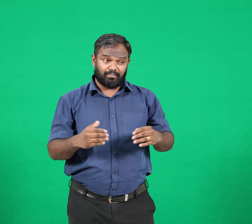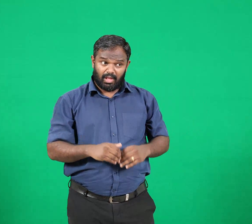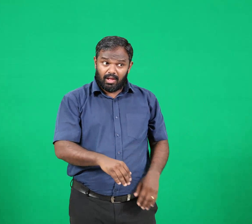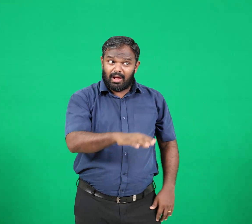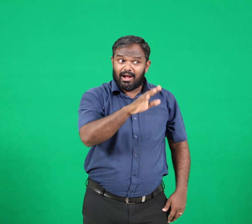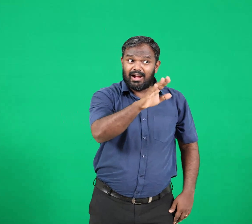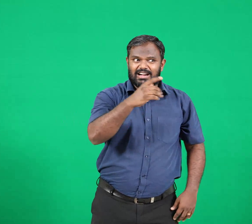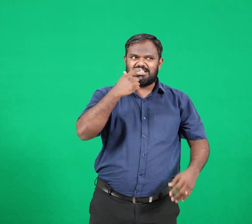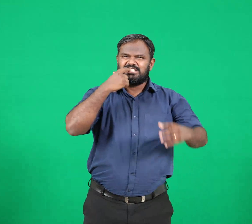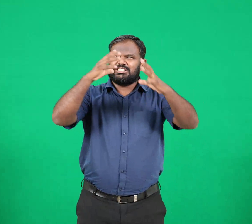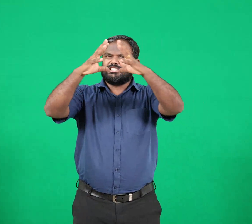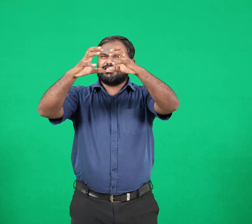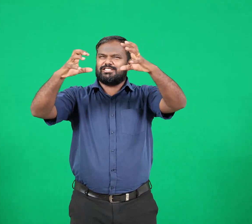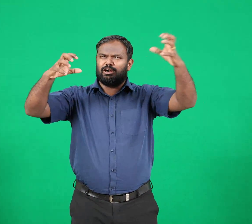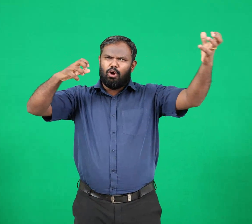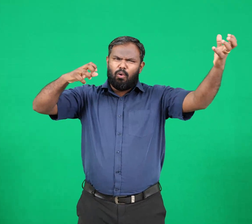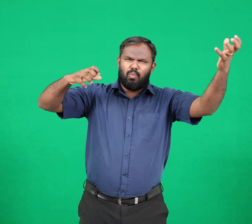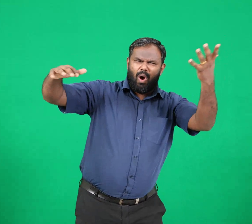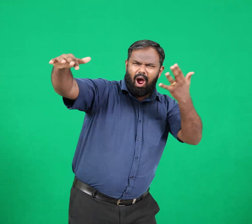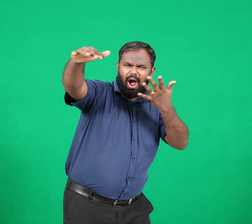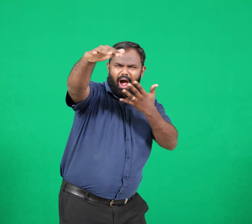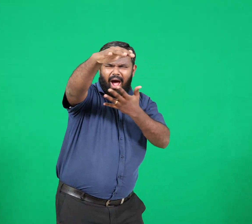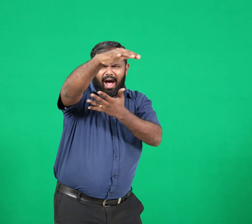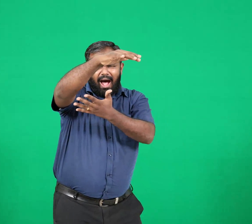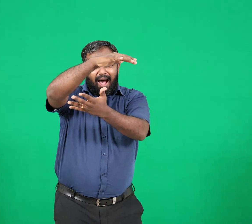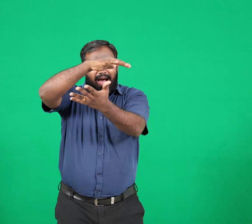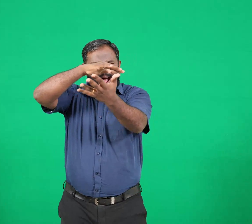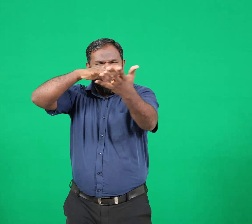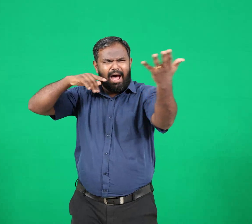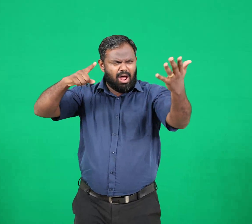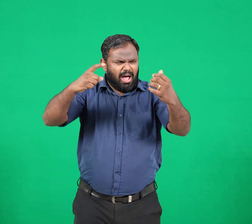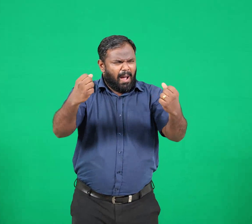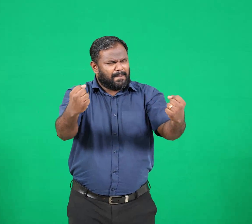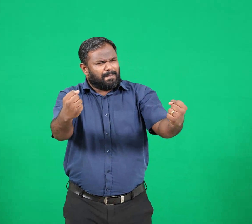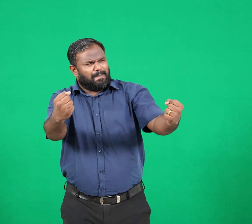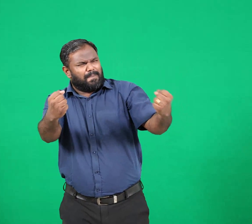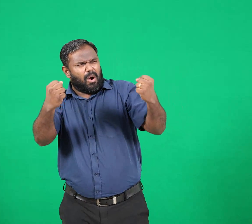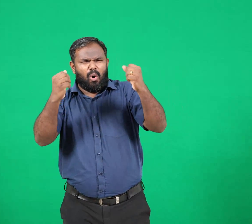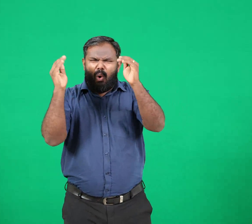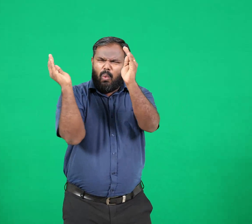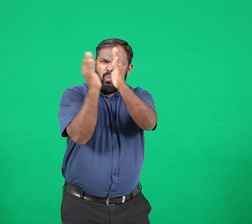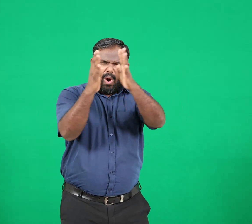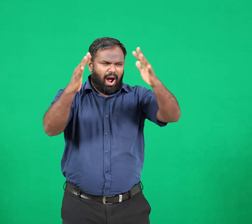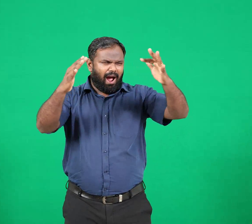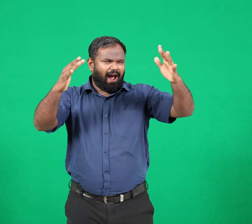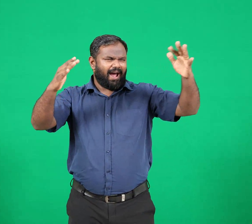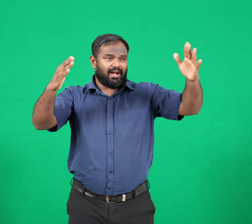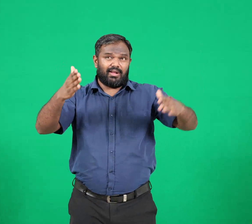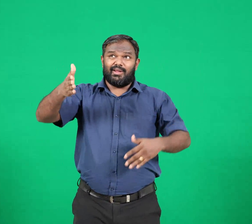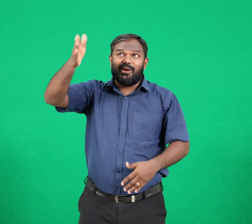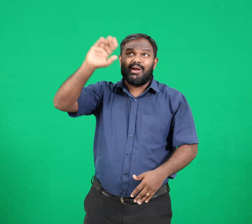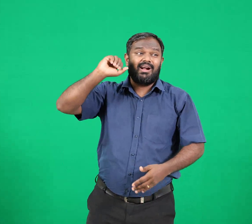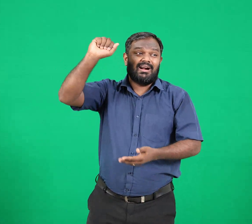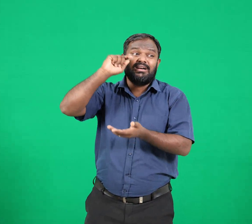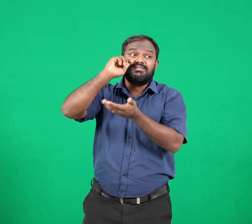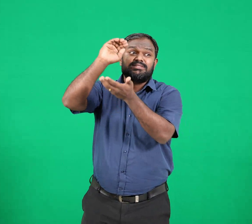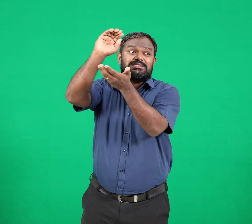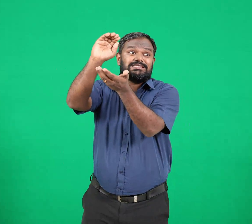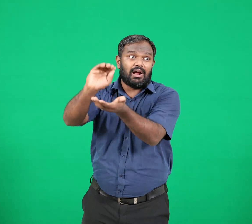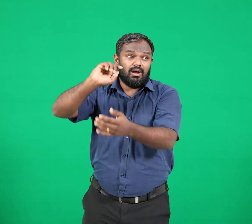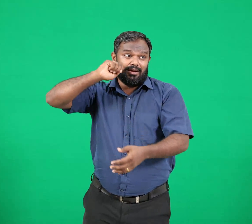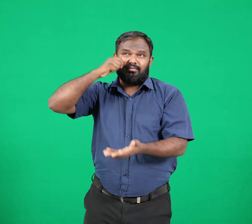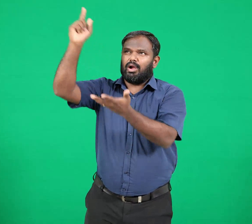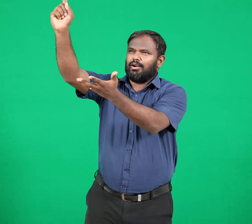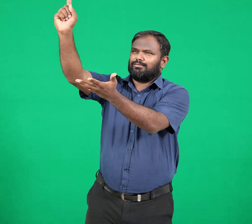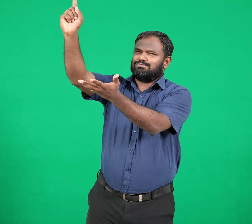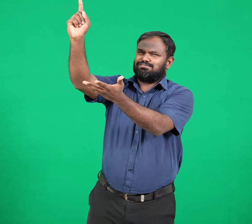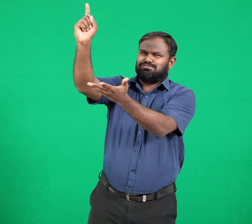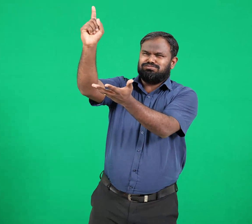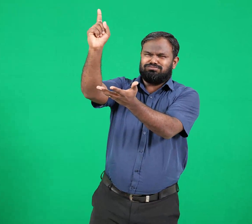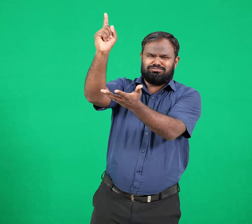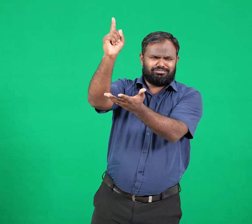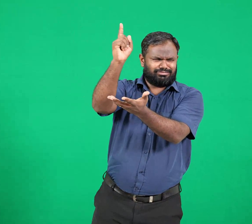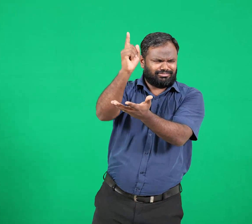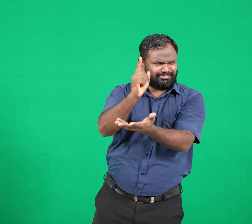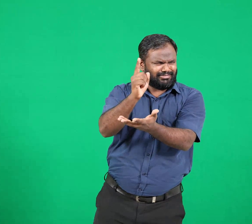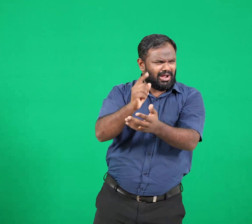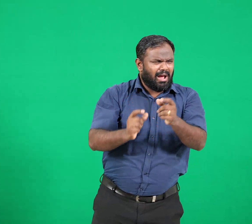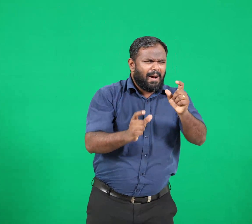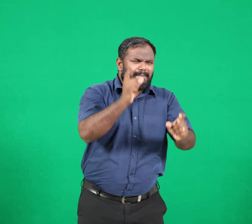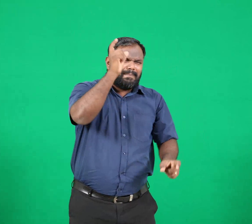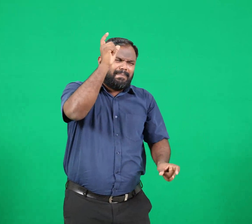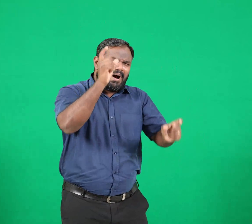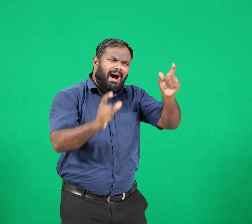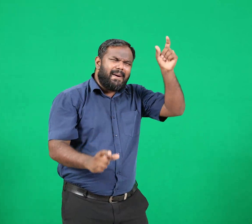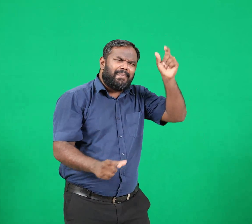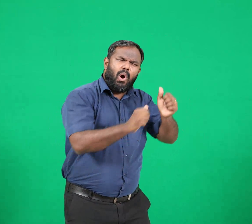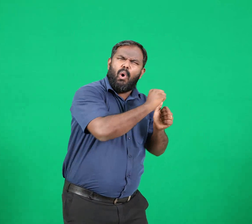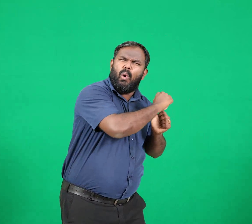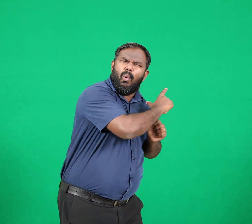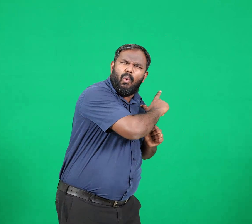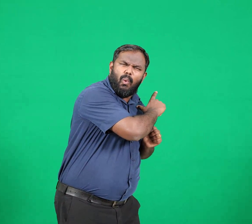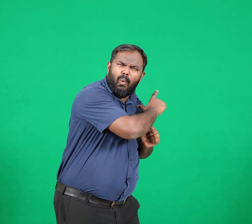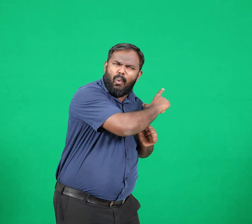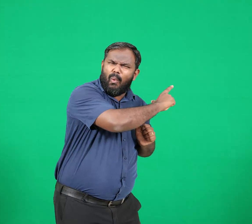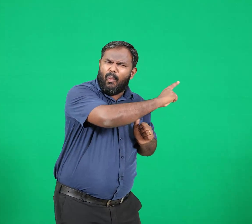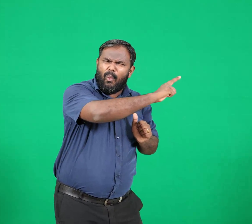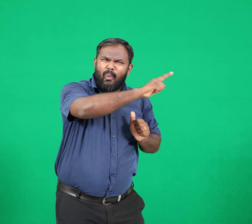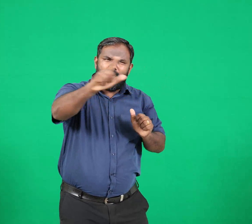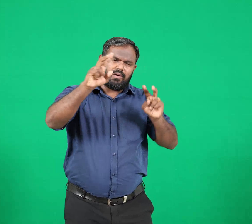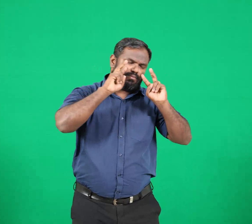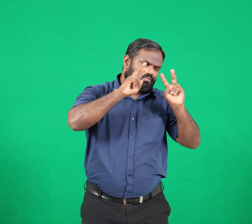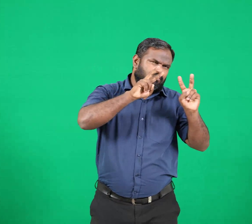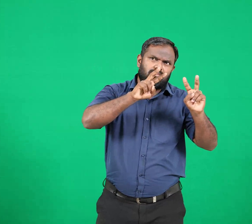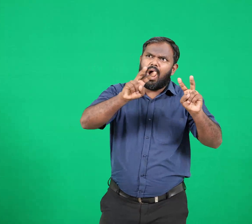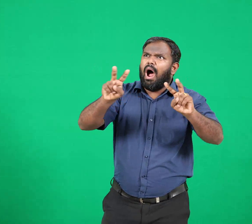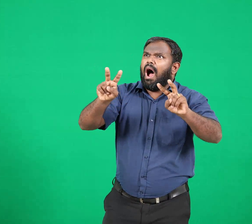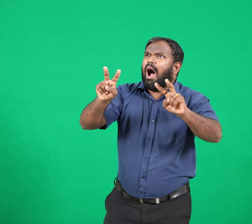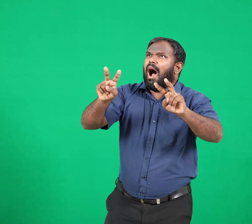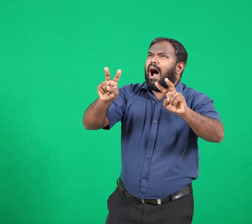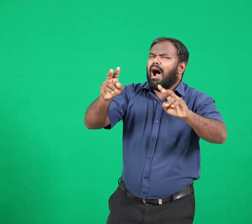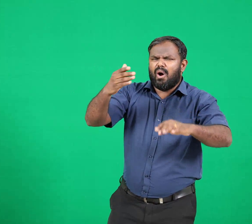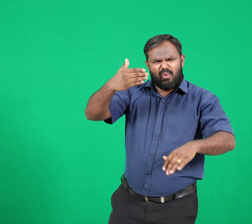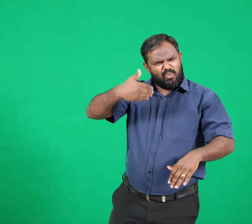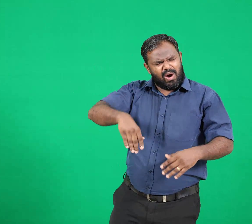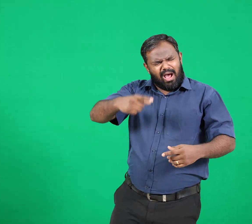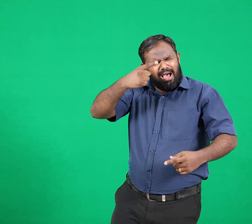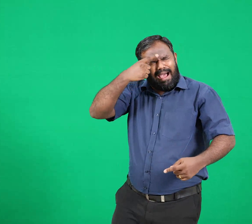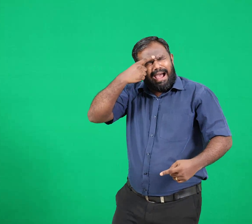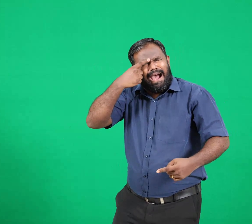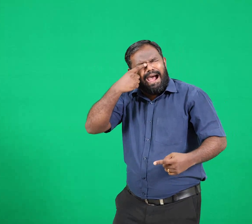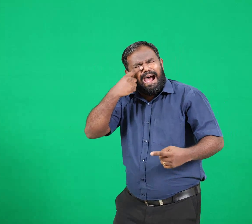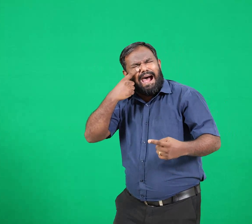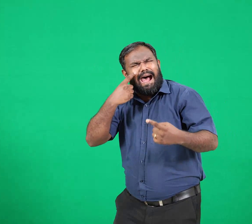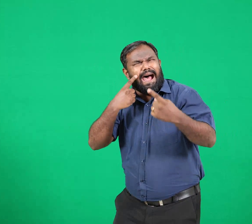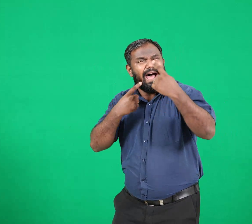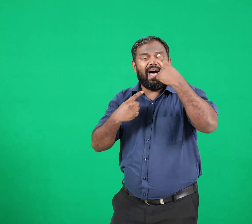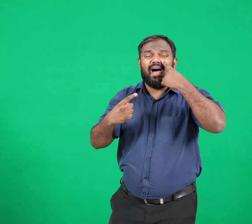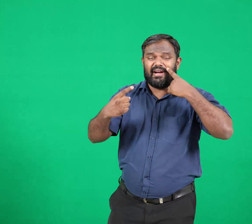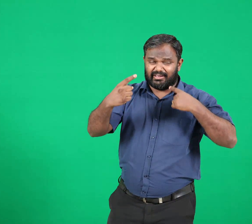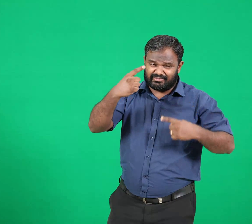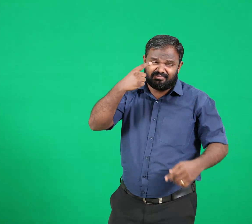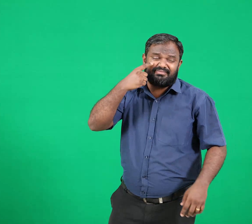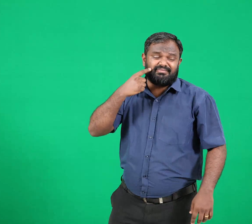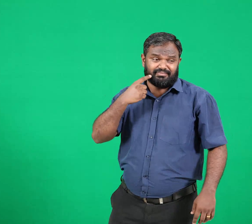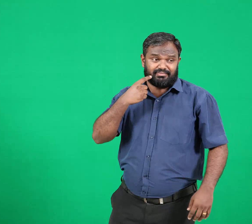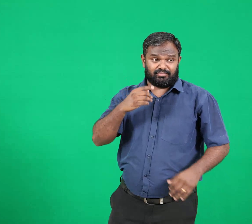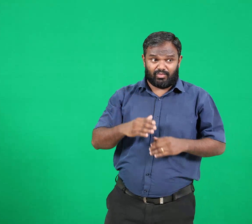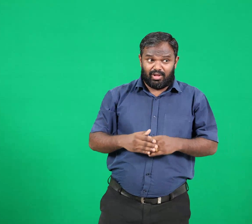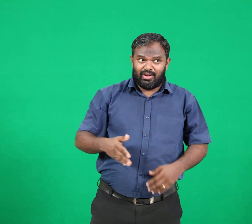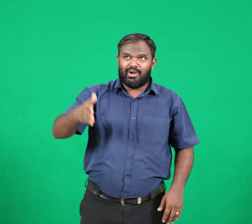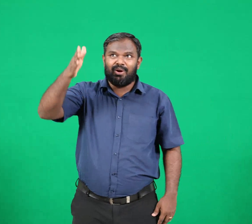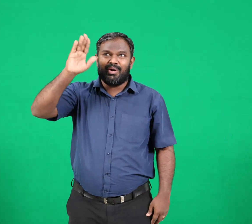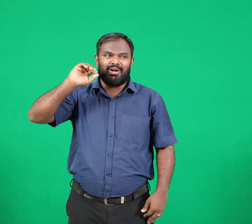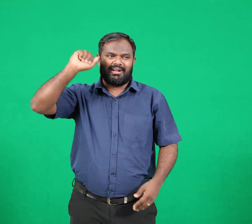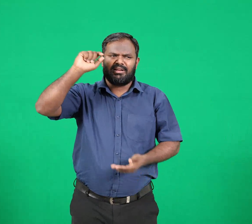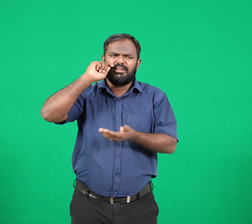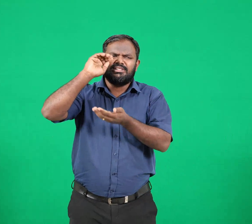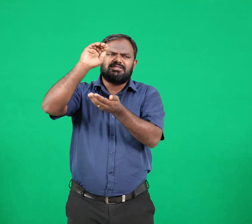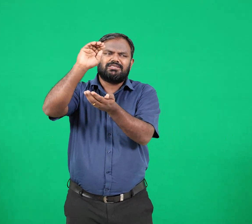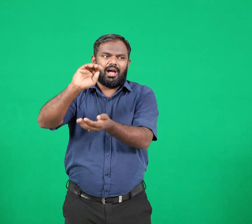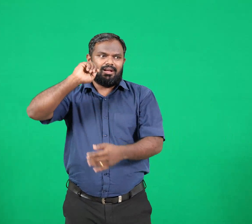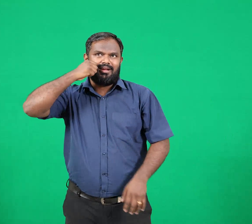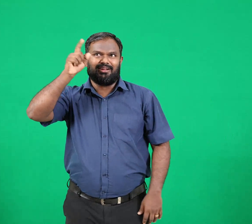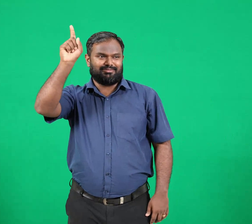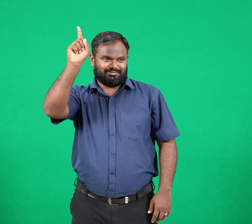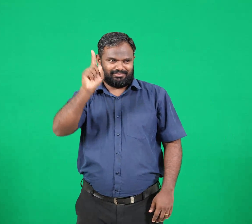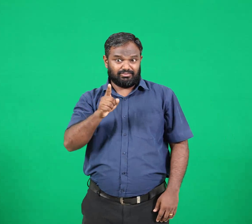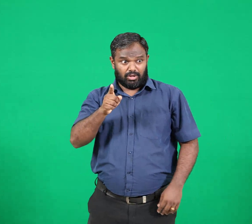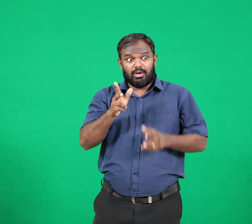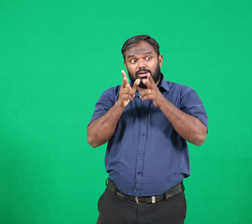They will see the Son of Man coming on the clouds of heaven, with power and great glory.